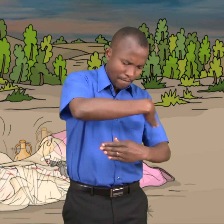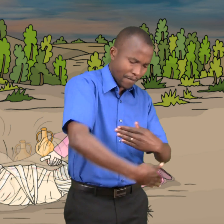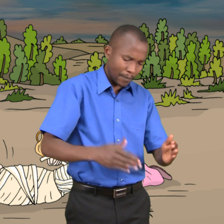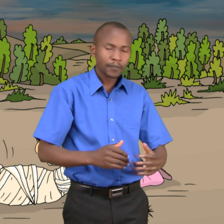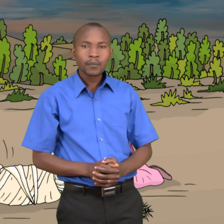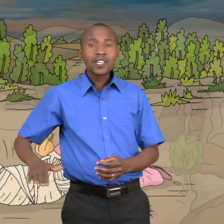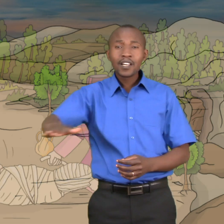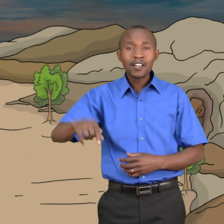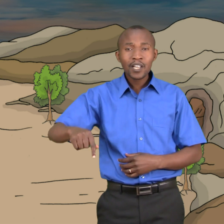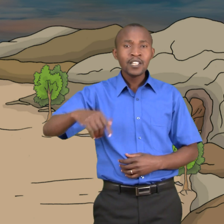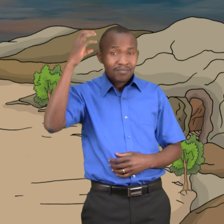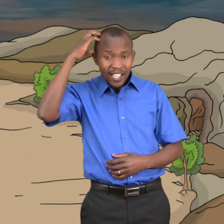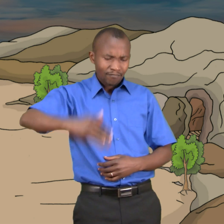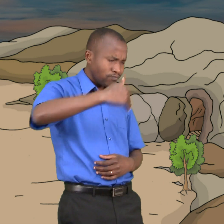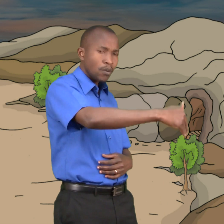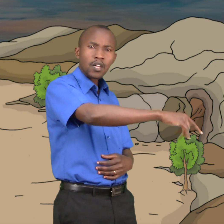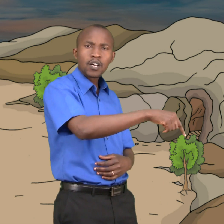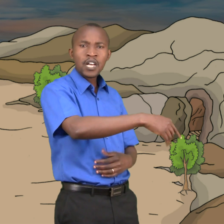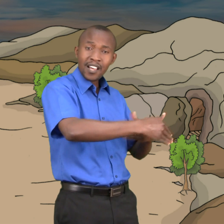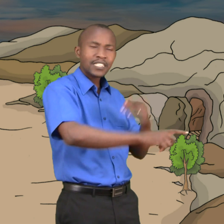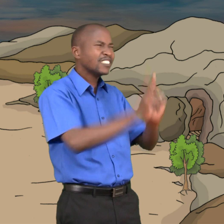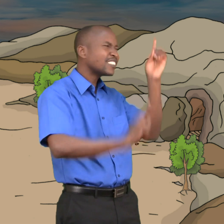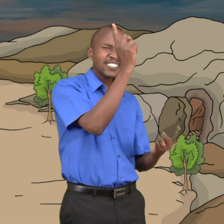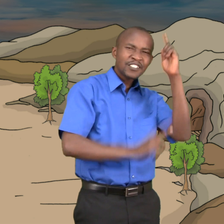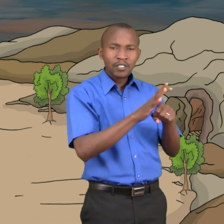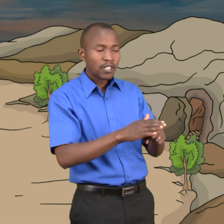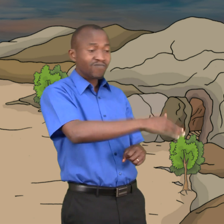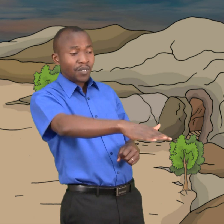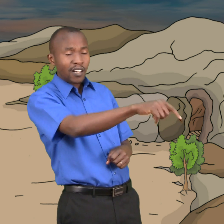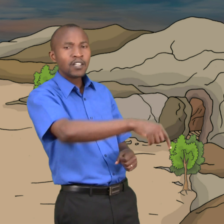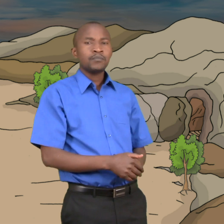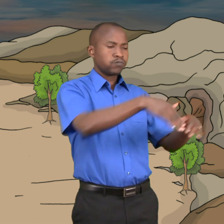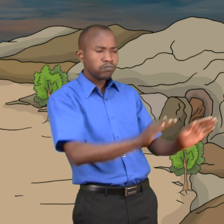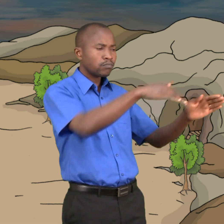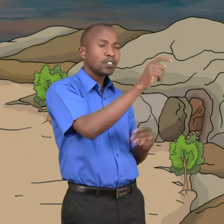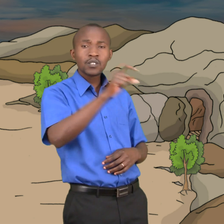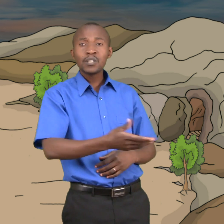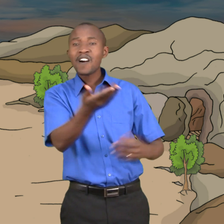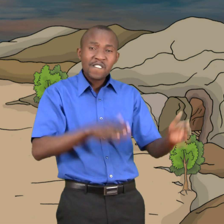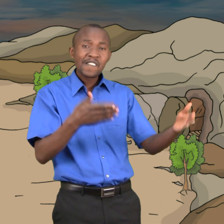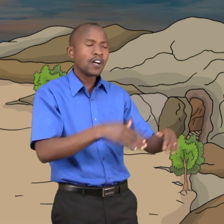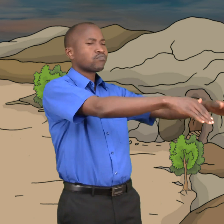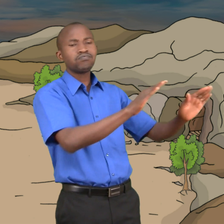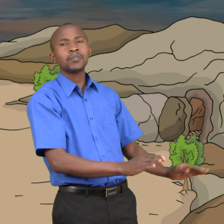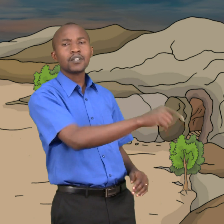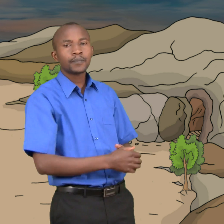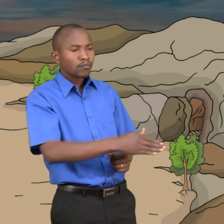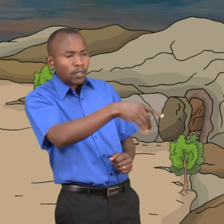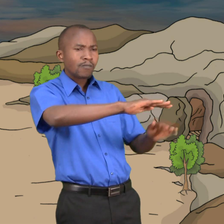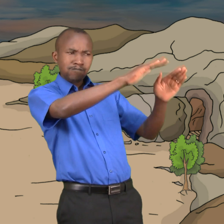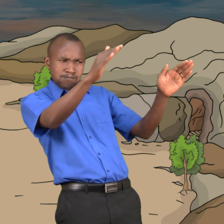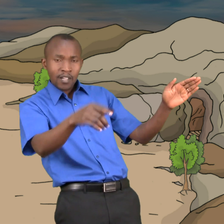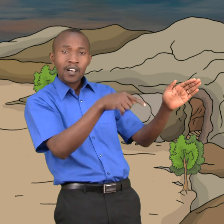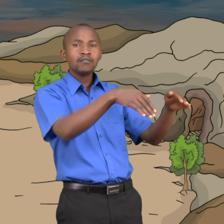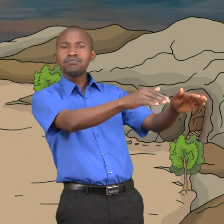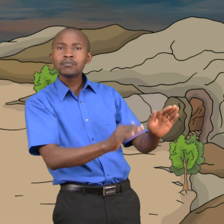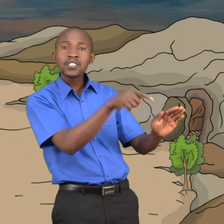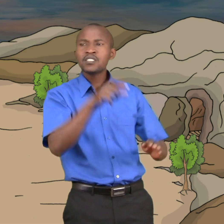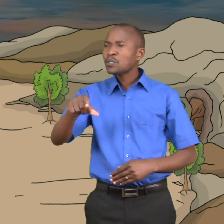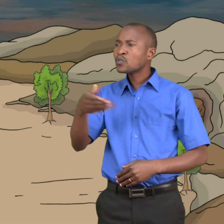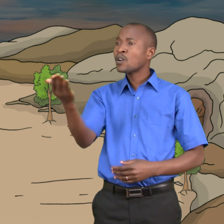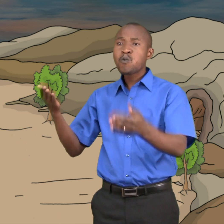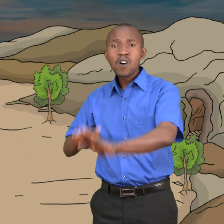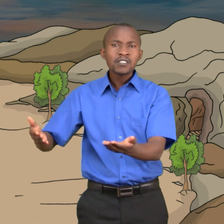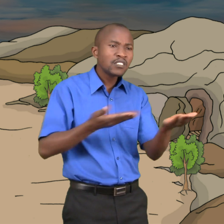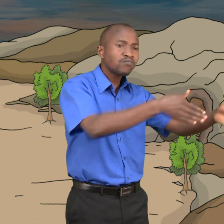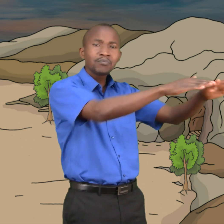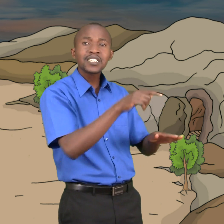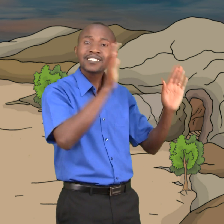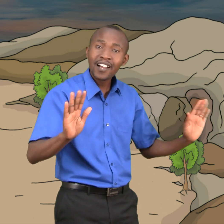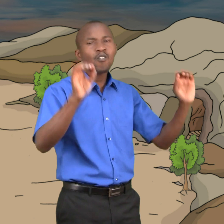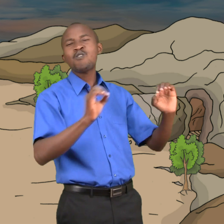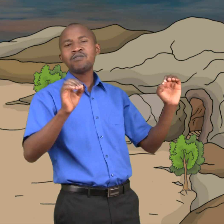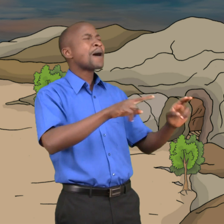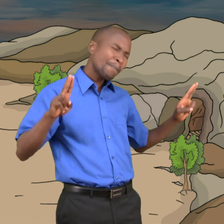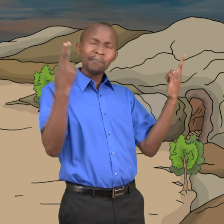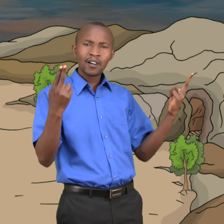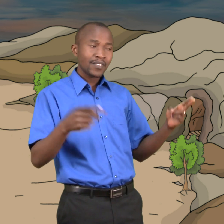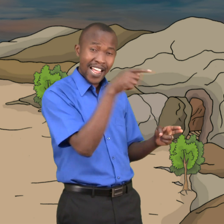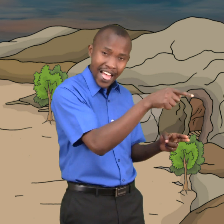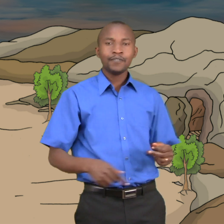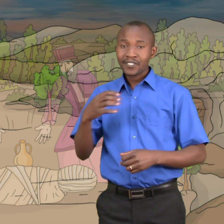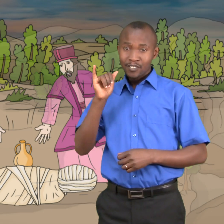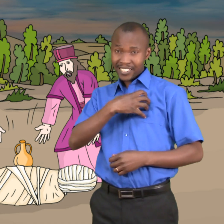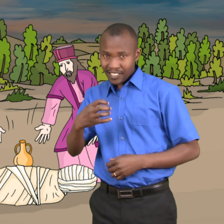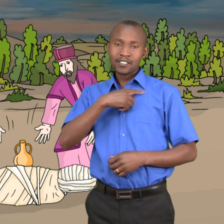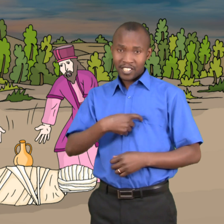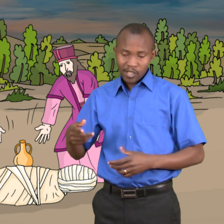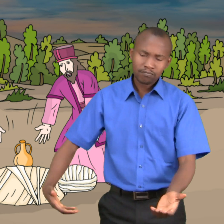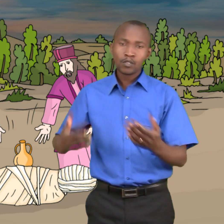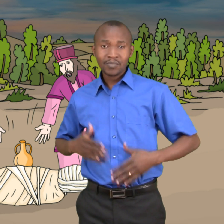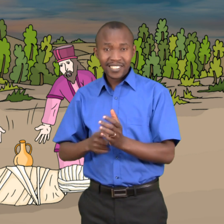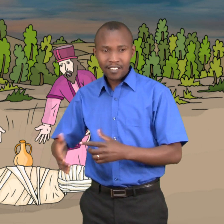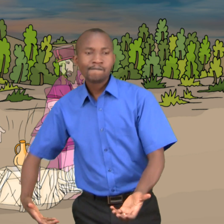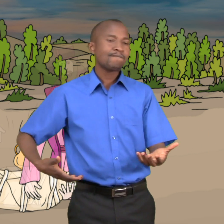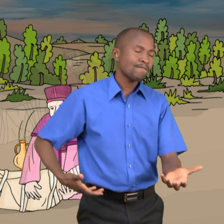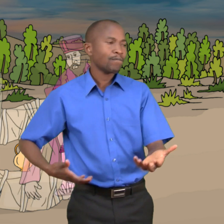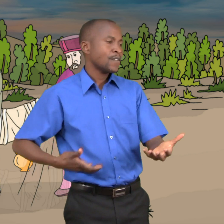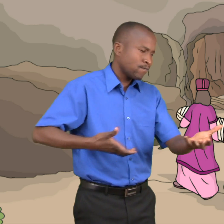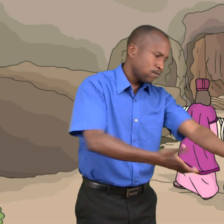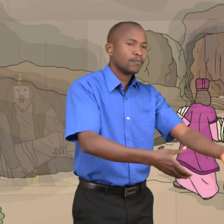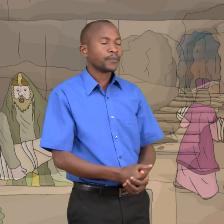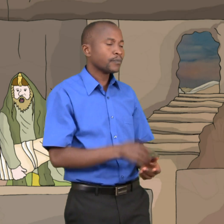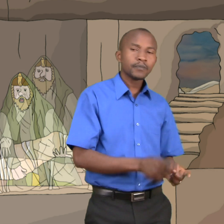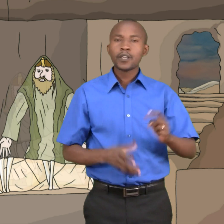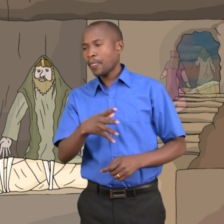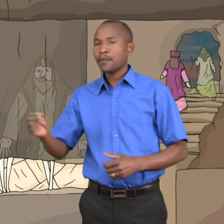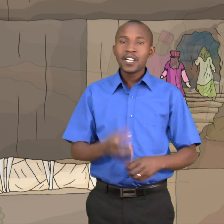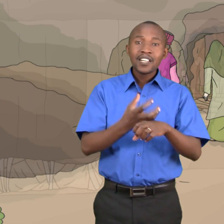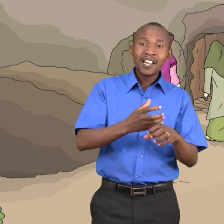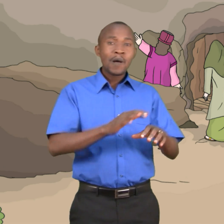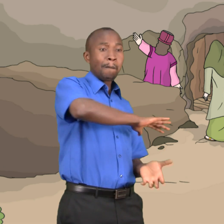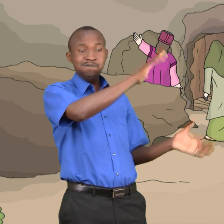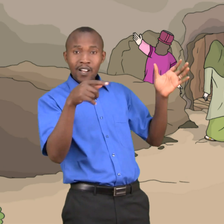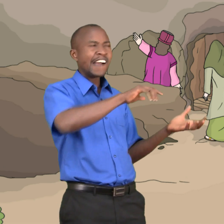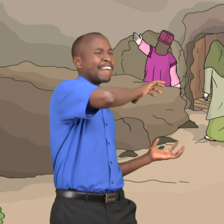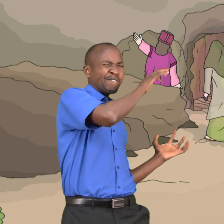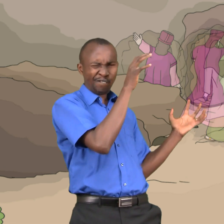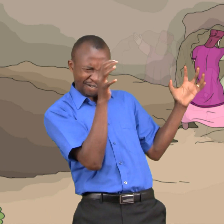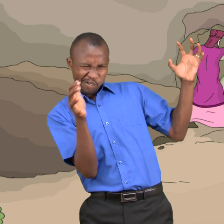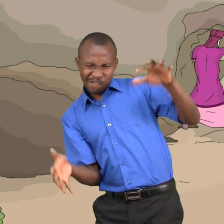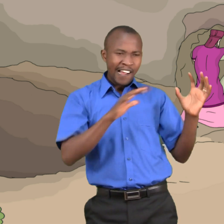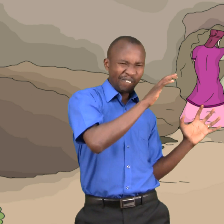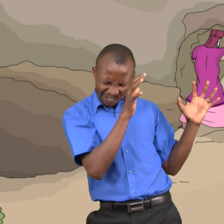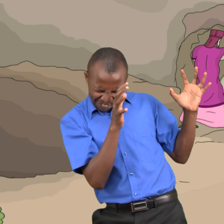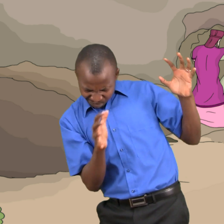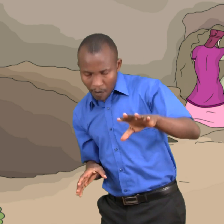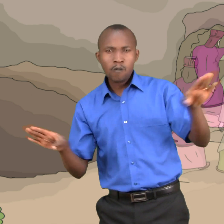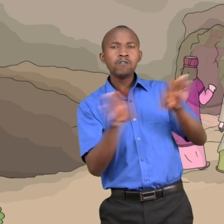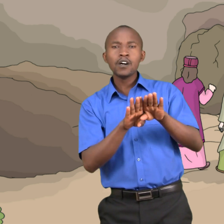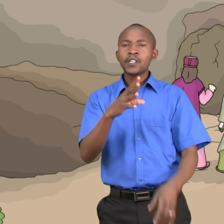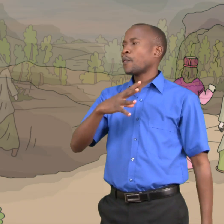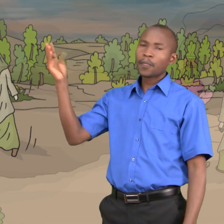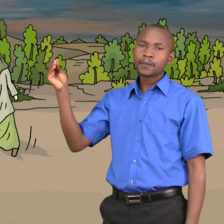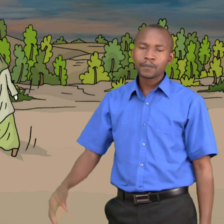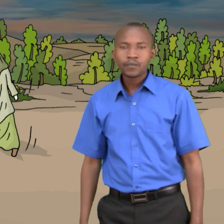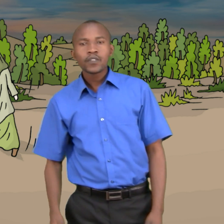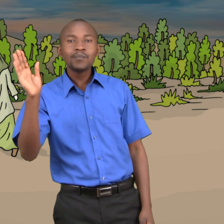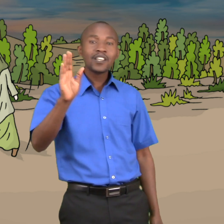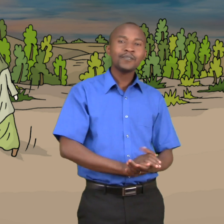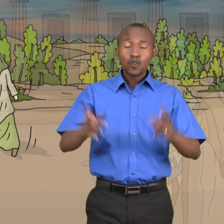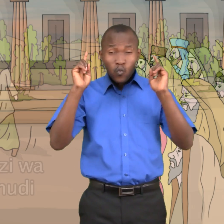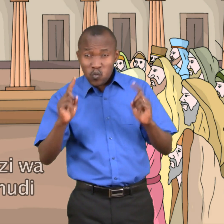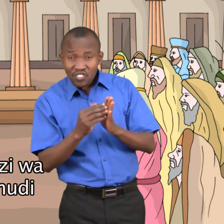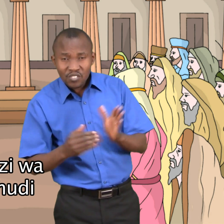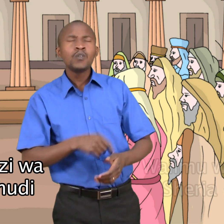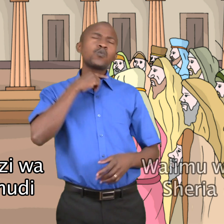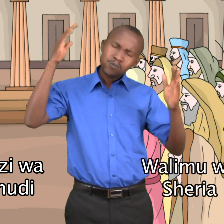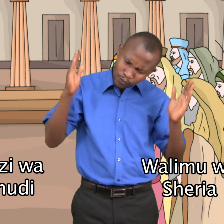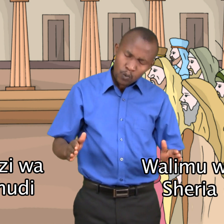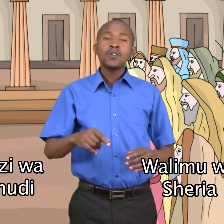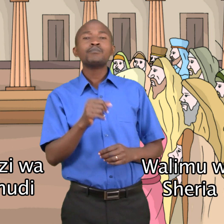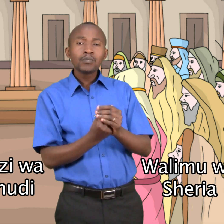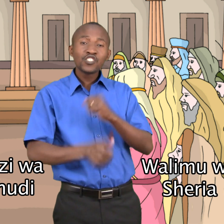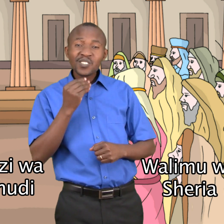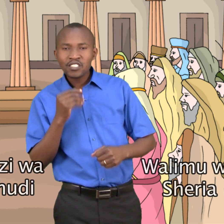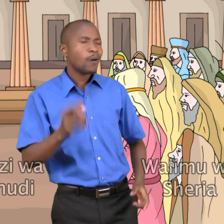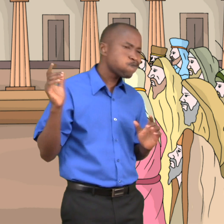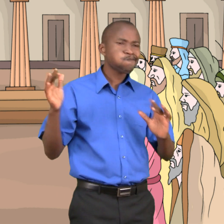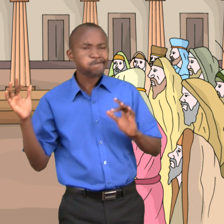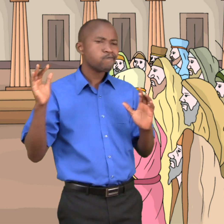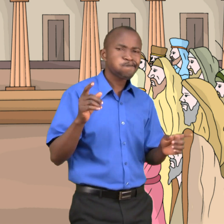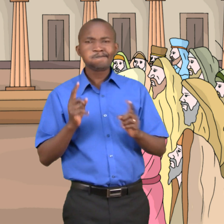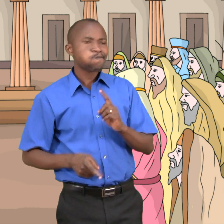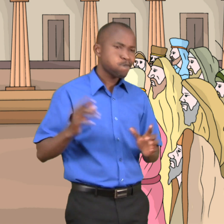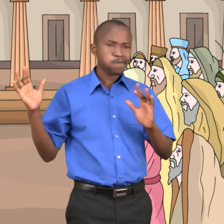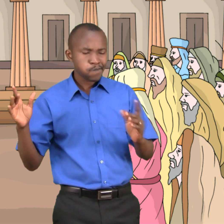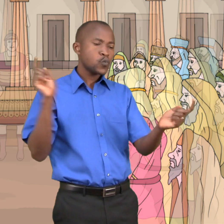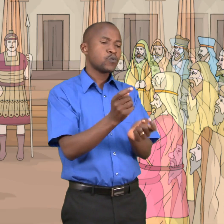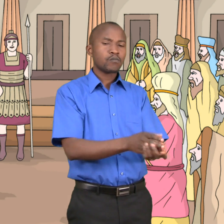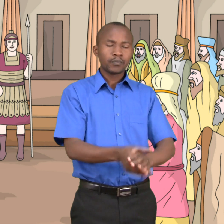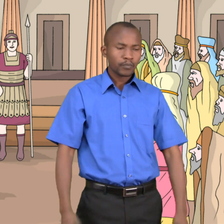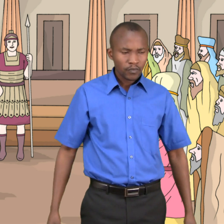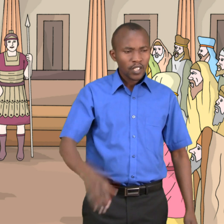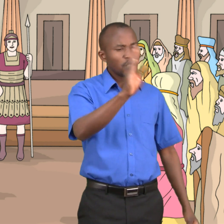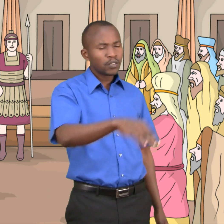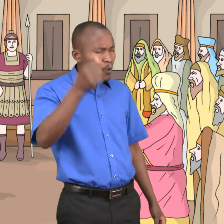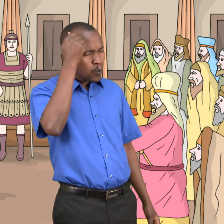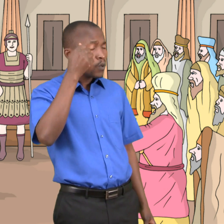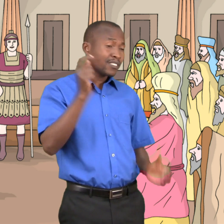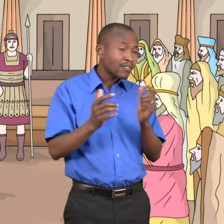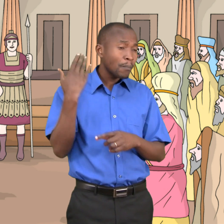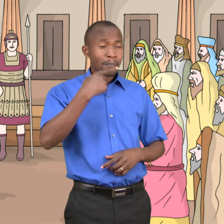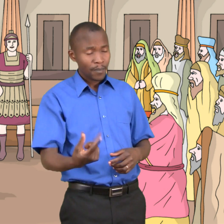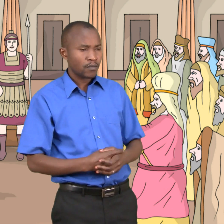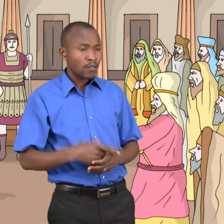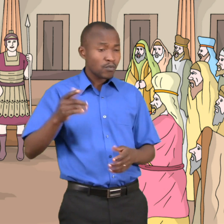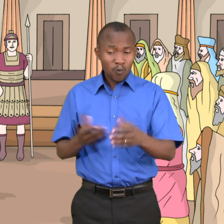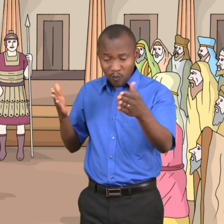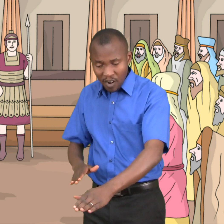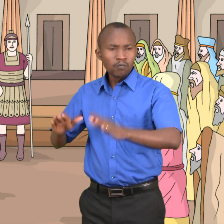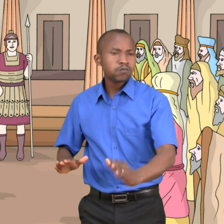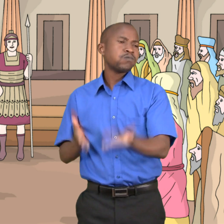Now there was a garden in the place where Jesus was crucified, and in the garden a new tomb in which no one had yet been laid.